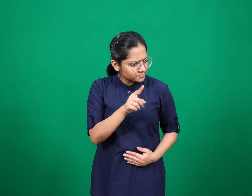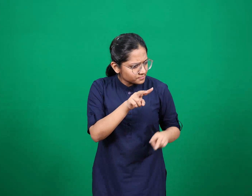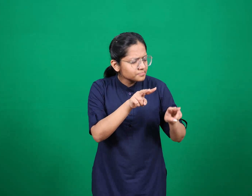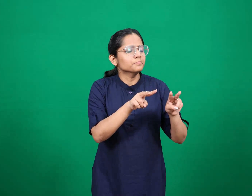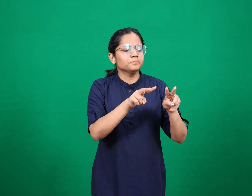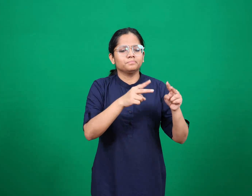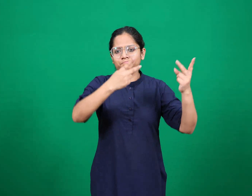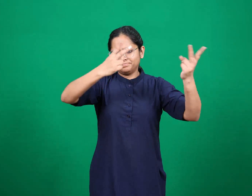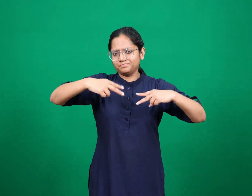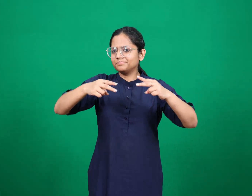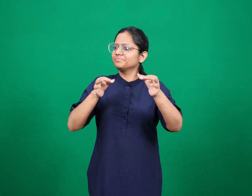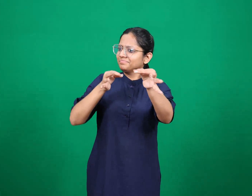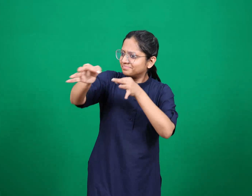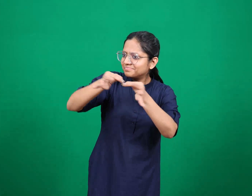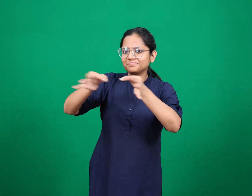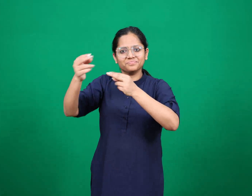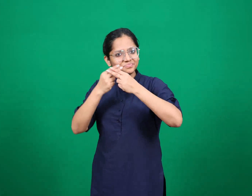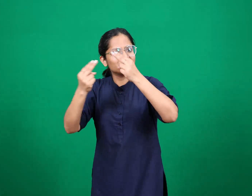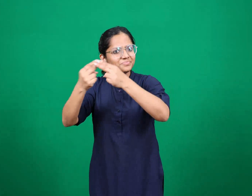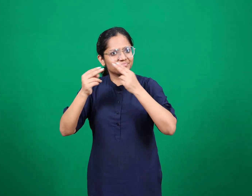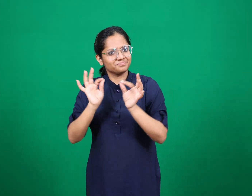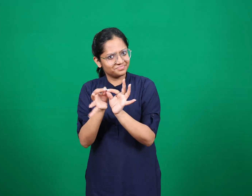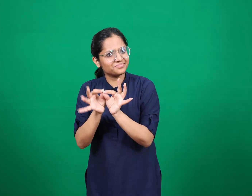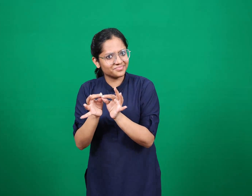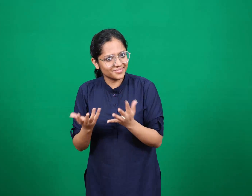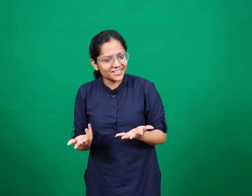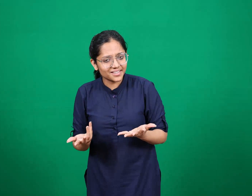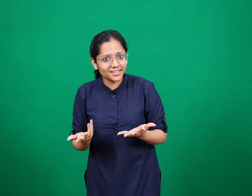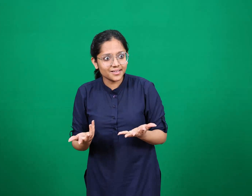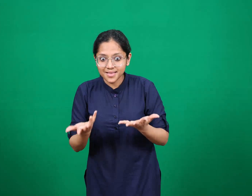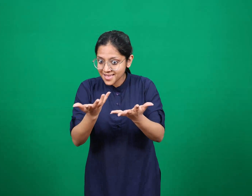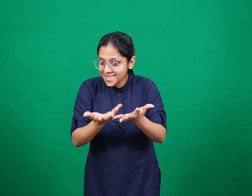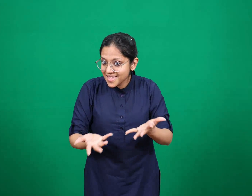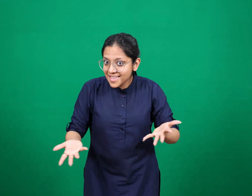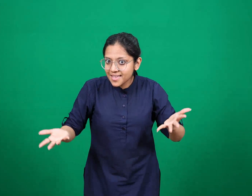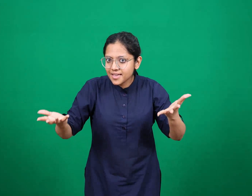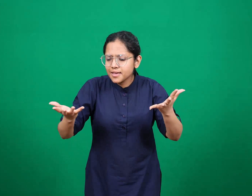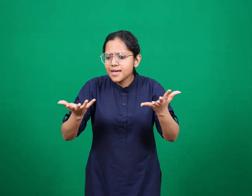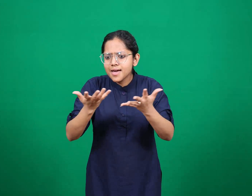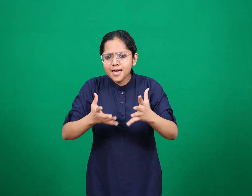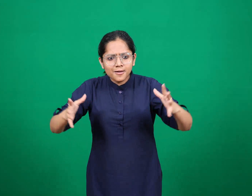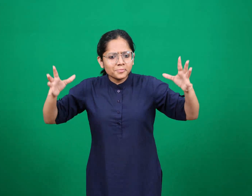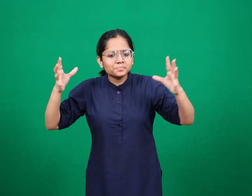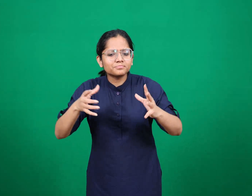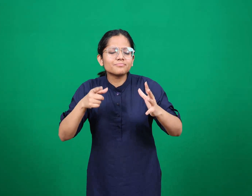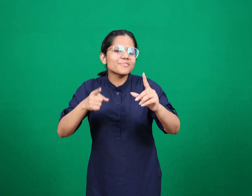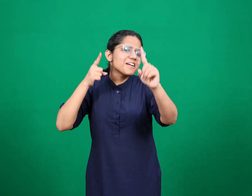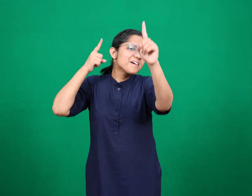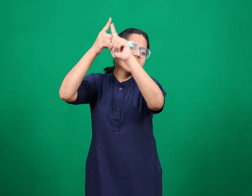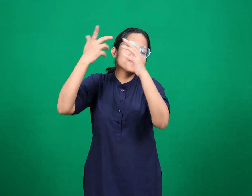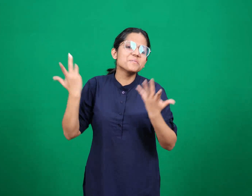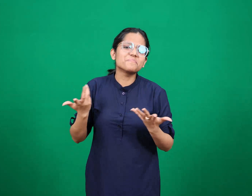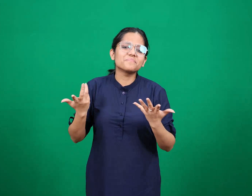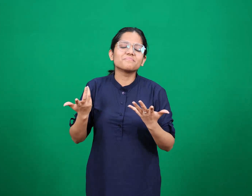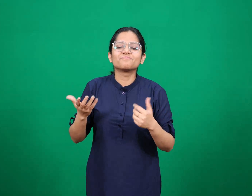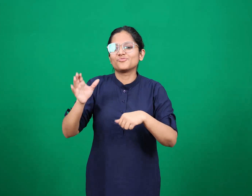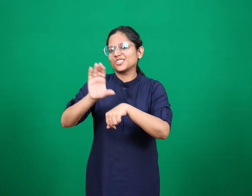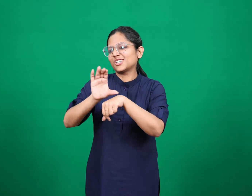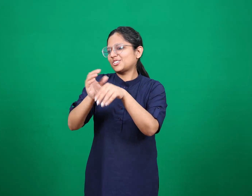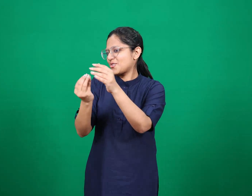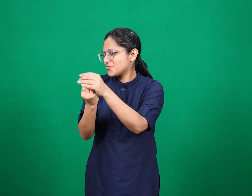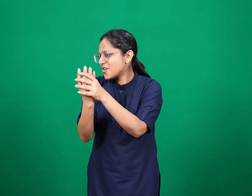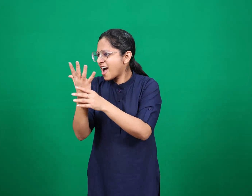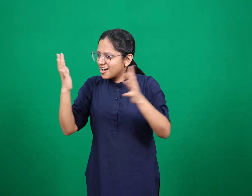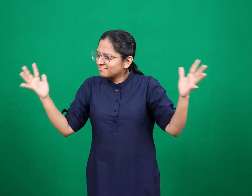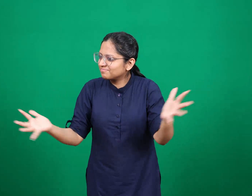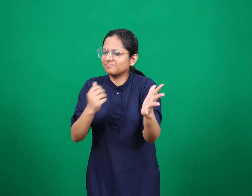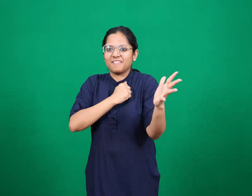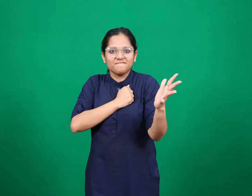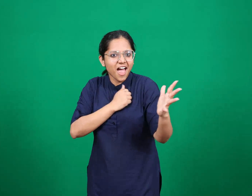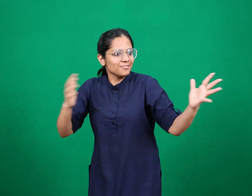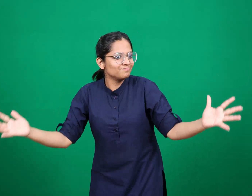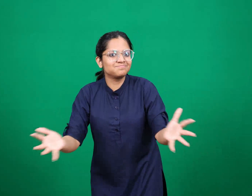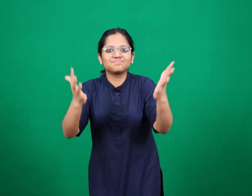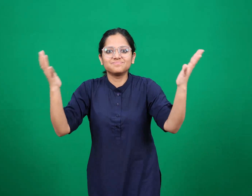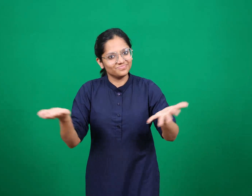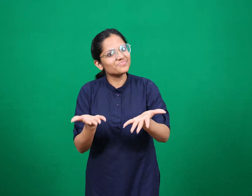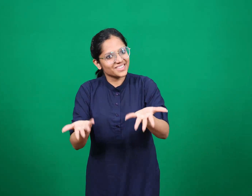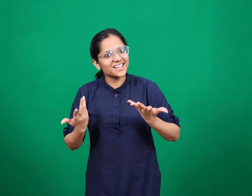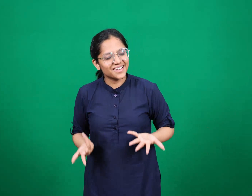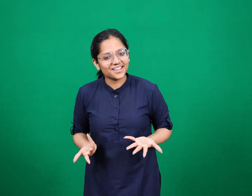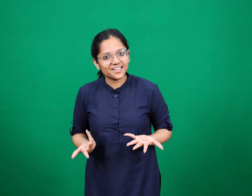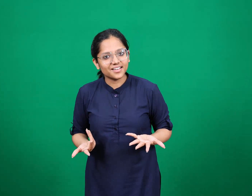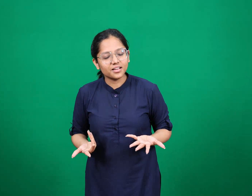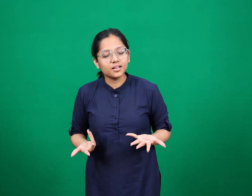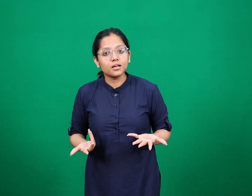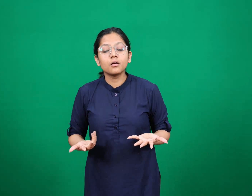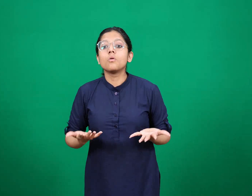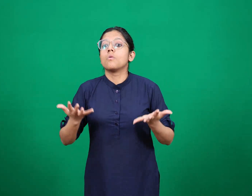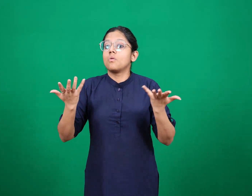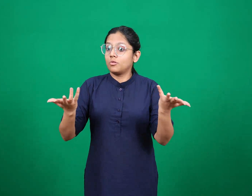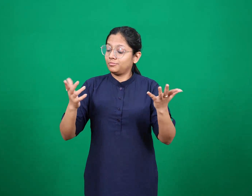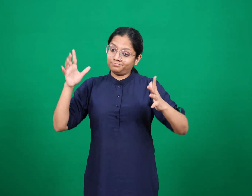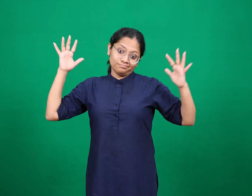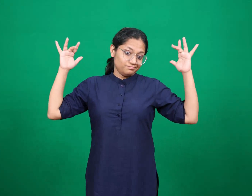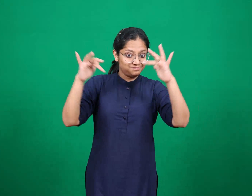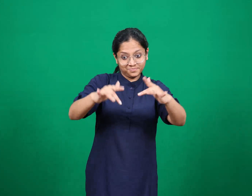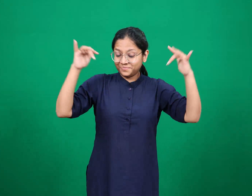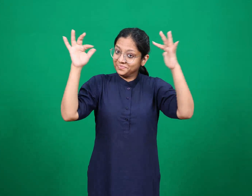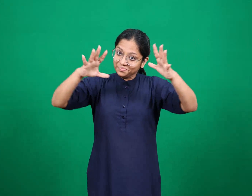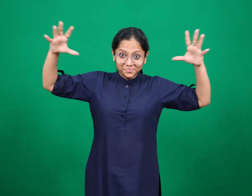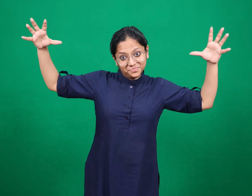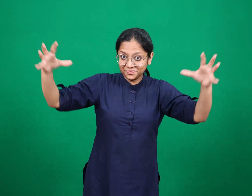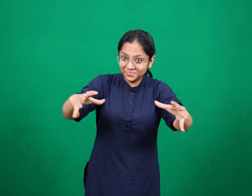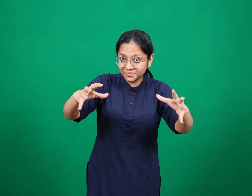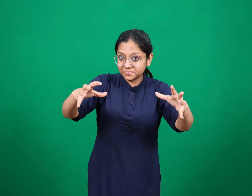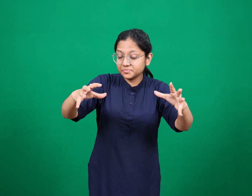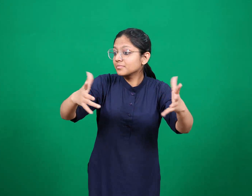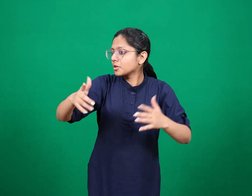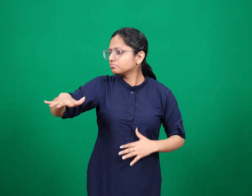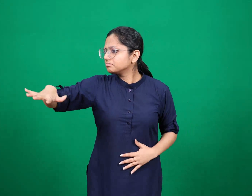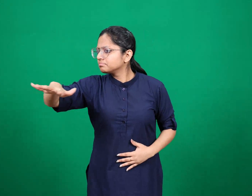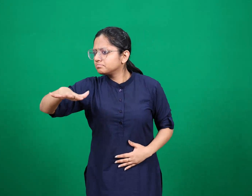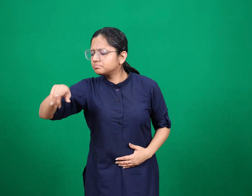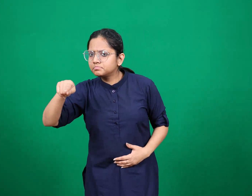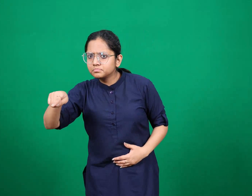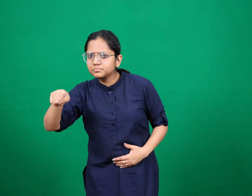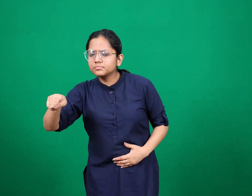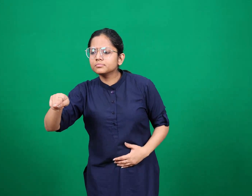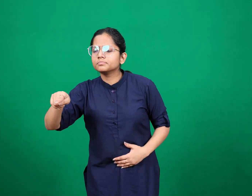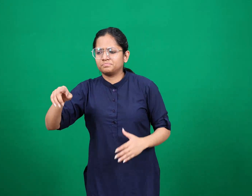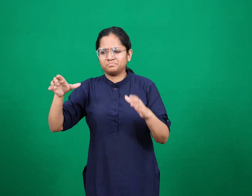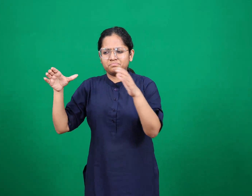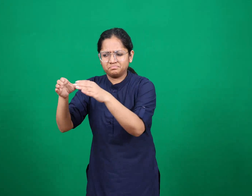All of these must be done to build up the church.